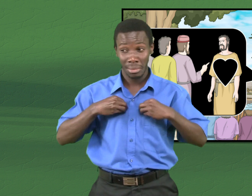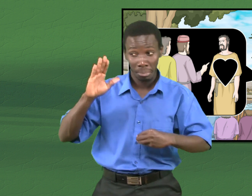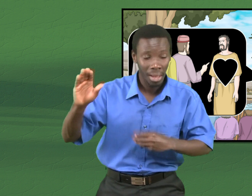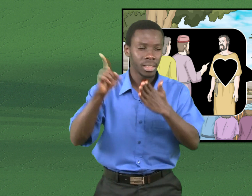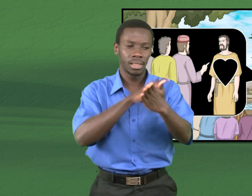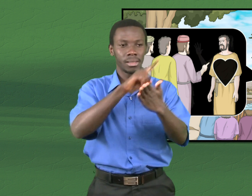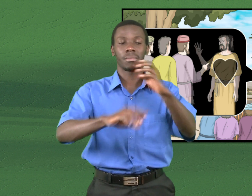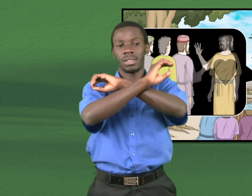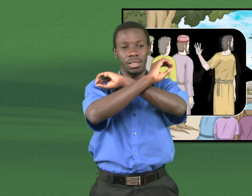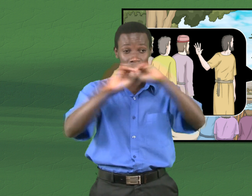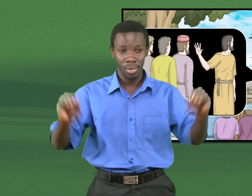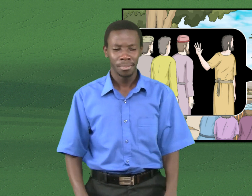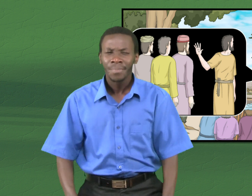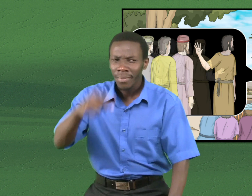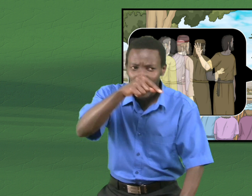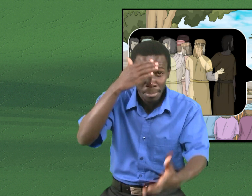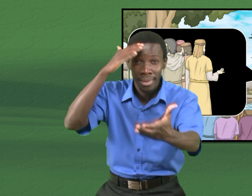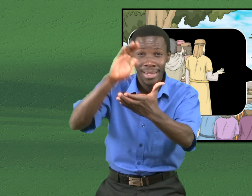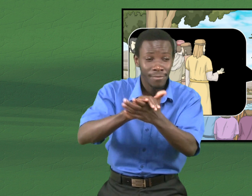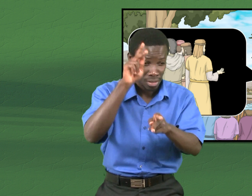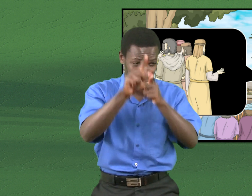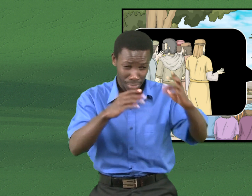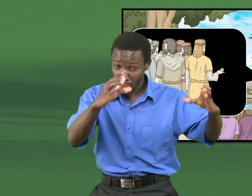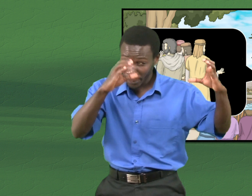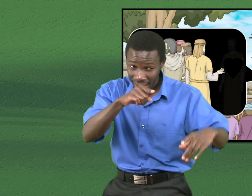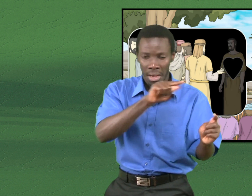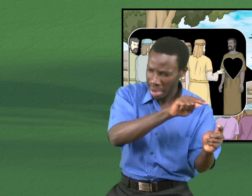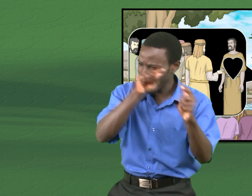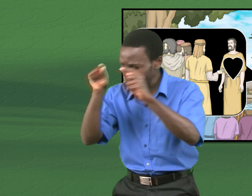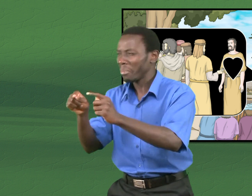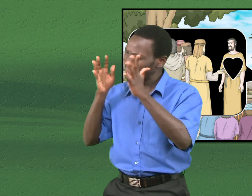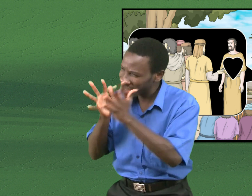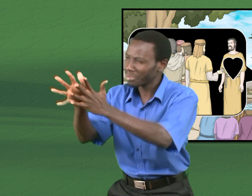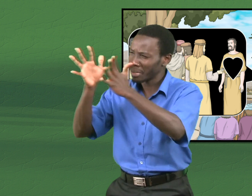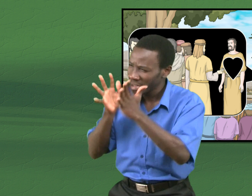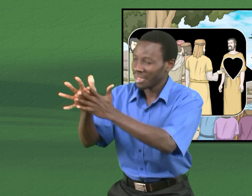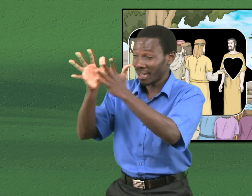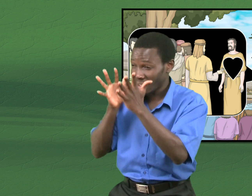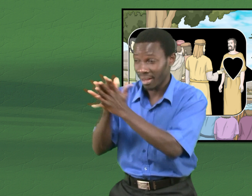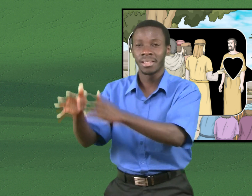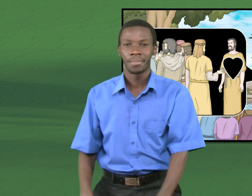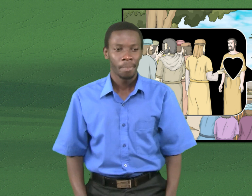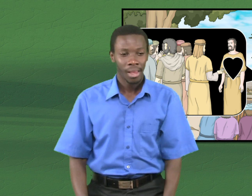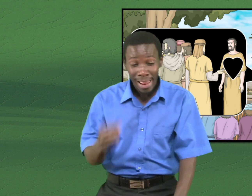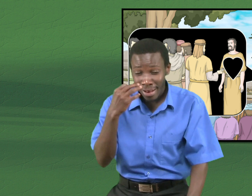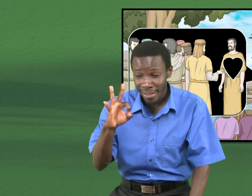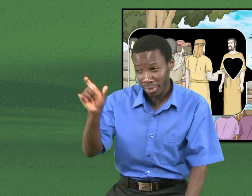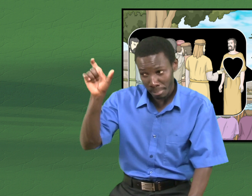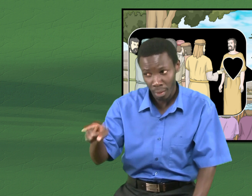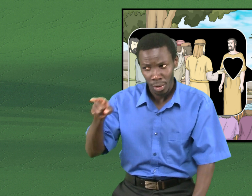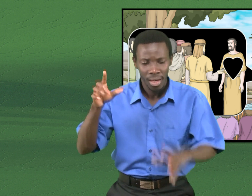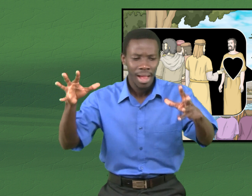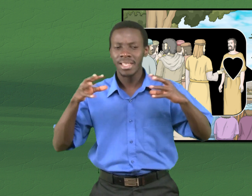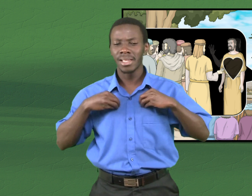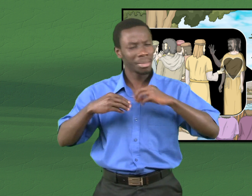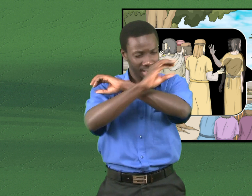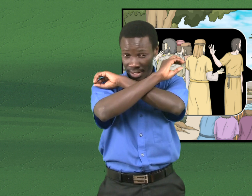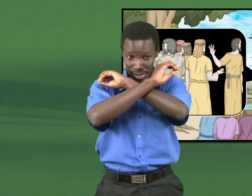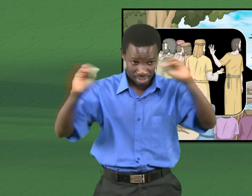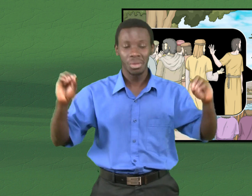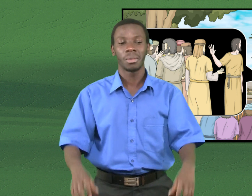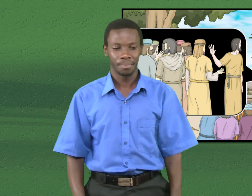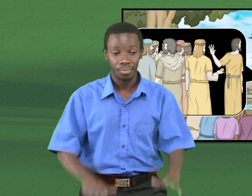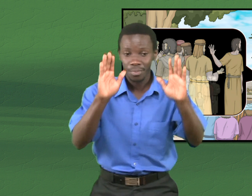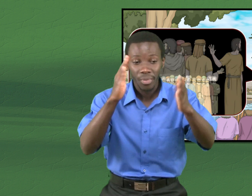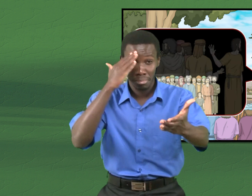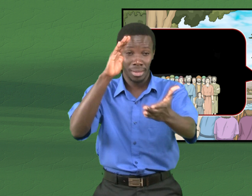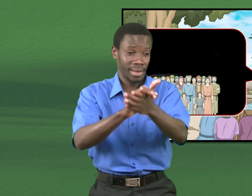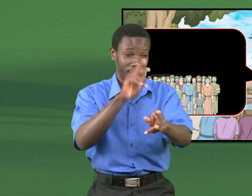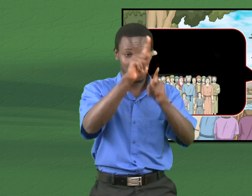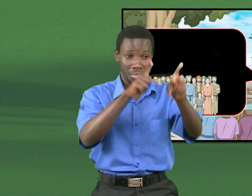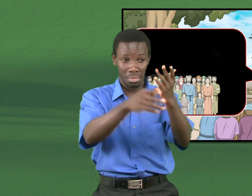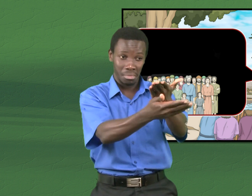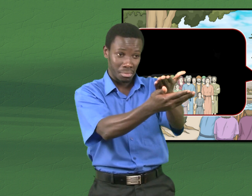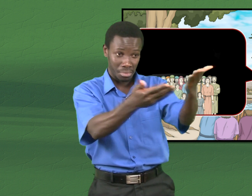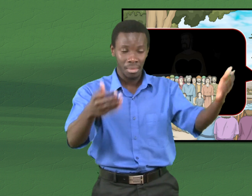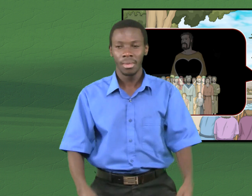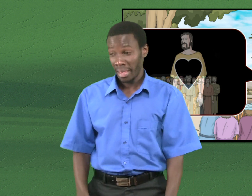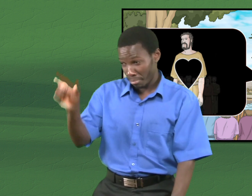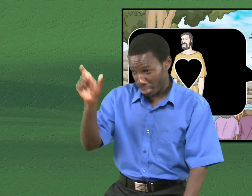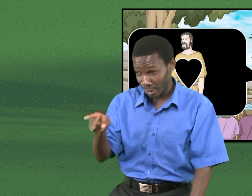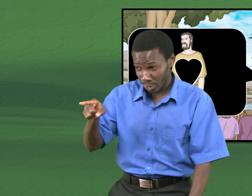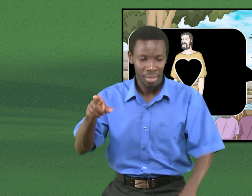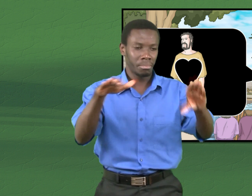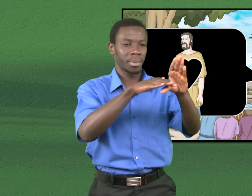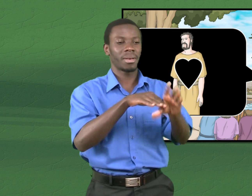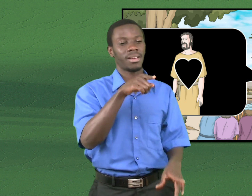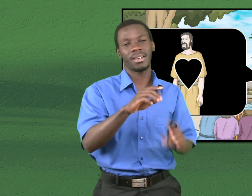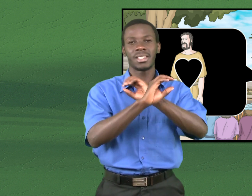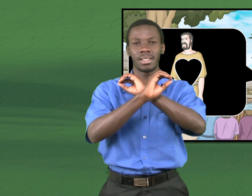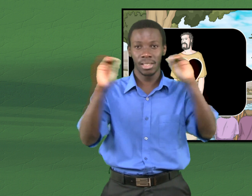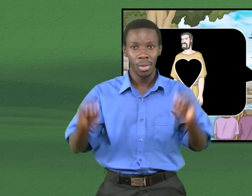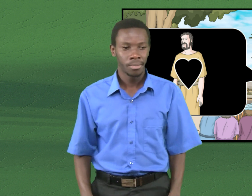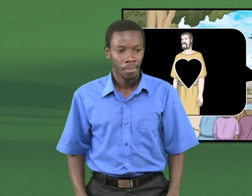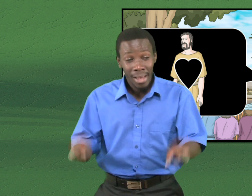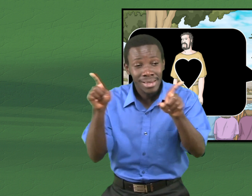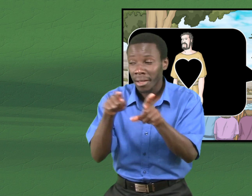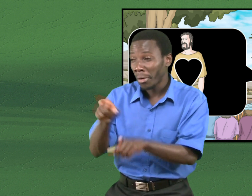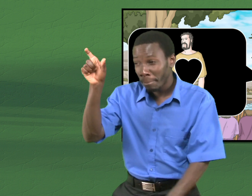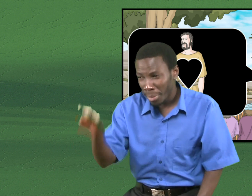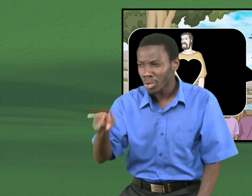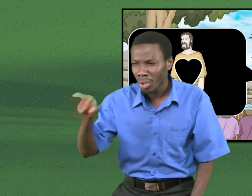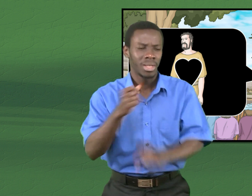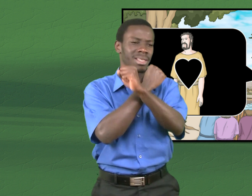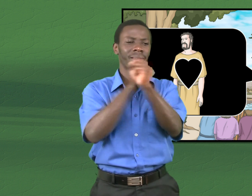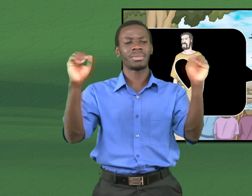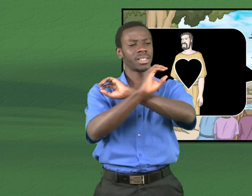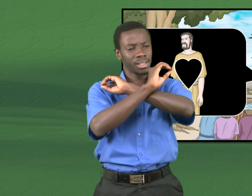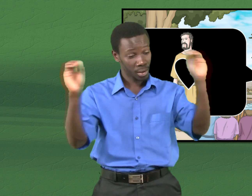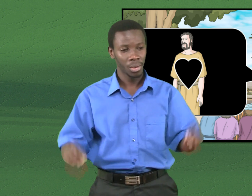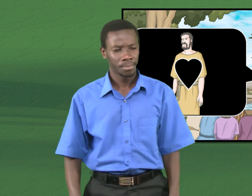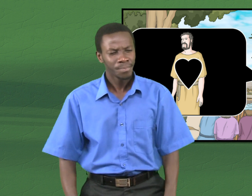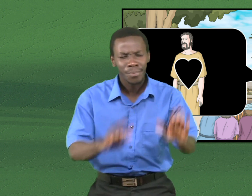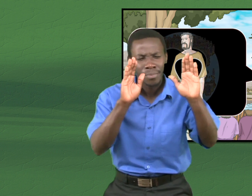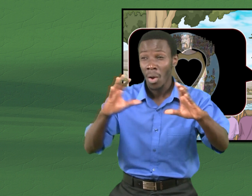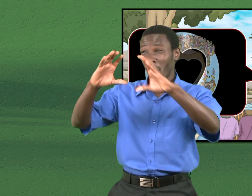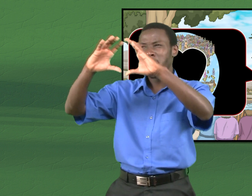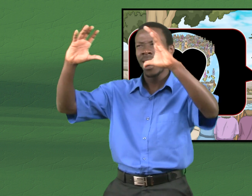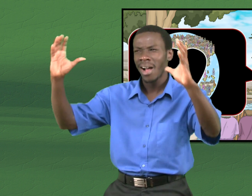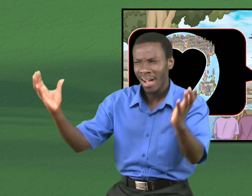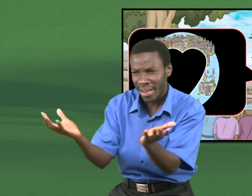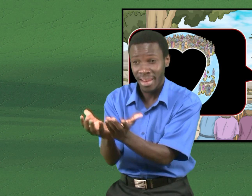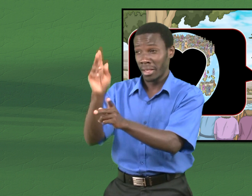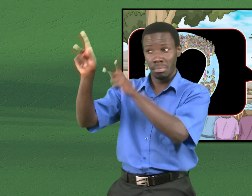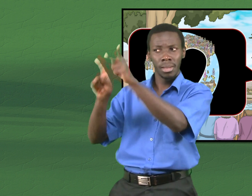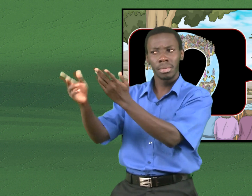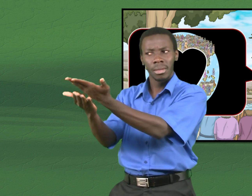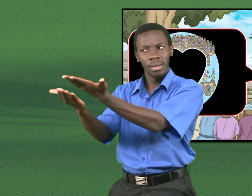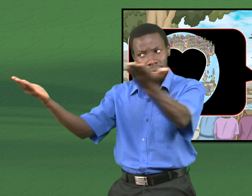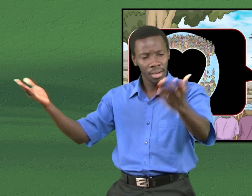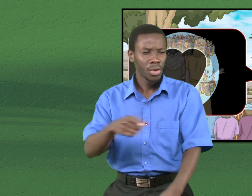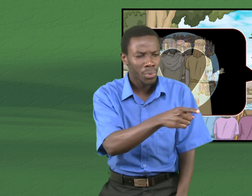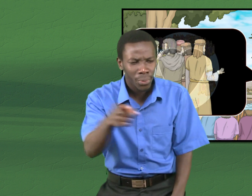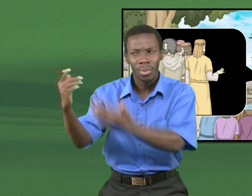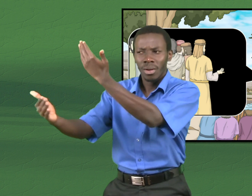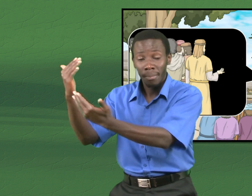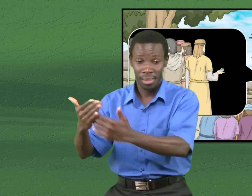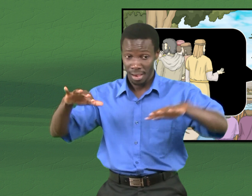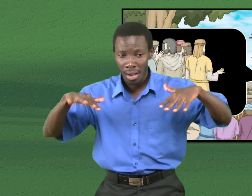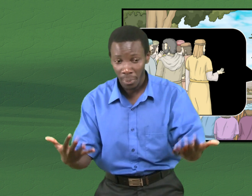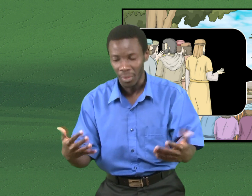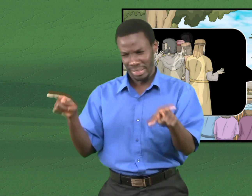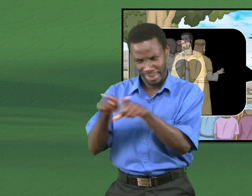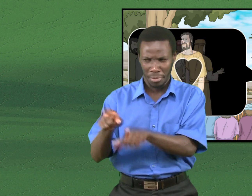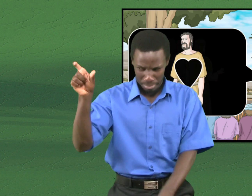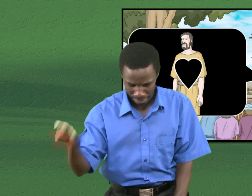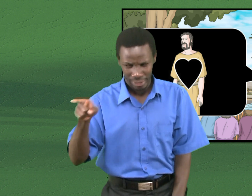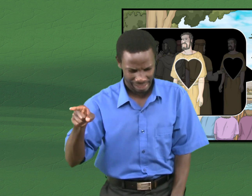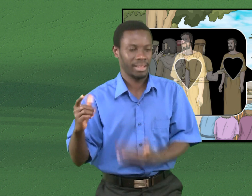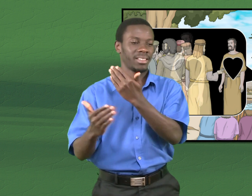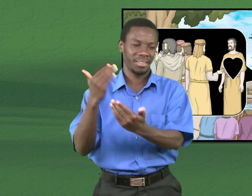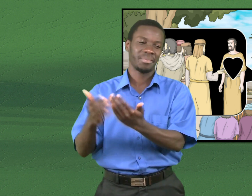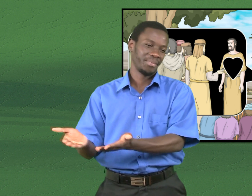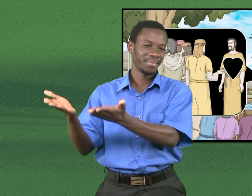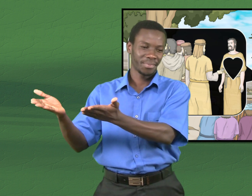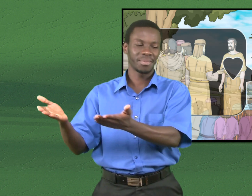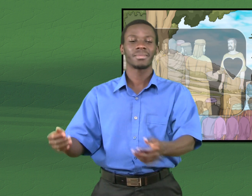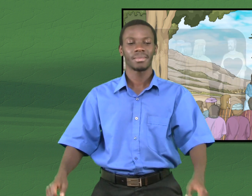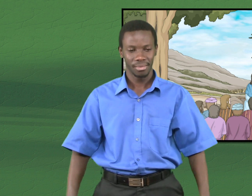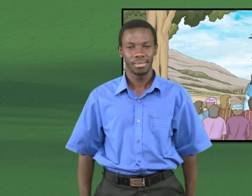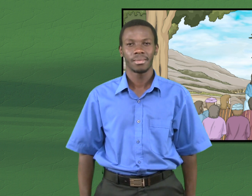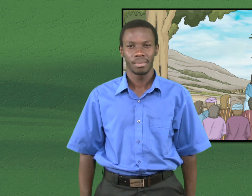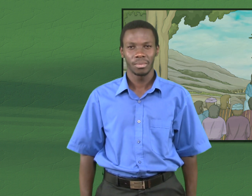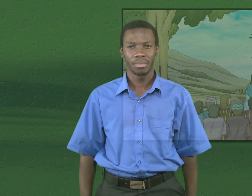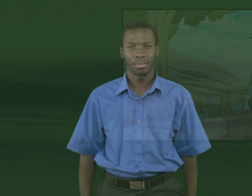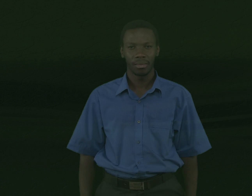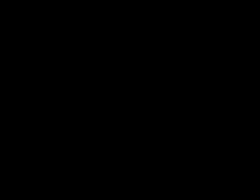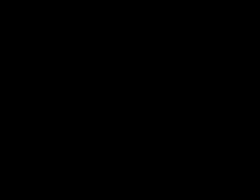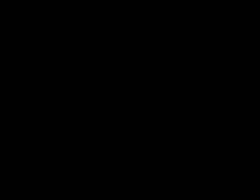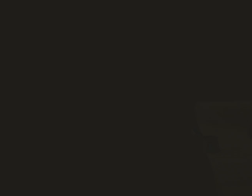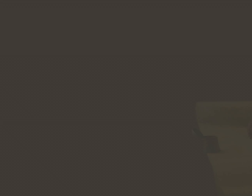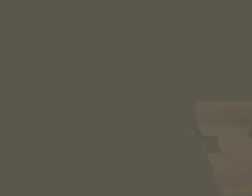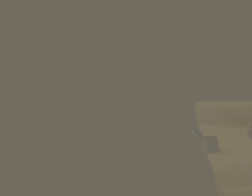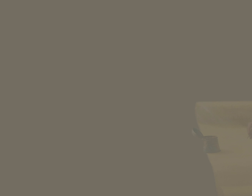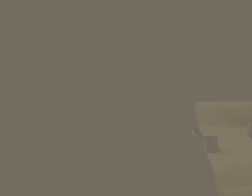And if he refuses to listen even to the church, regard him as you would a pagan or a tax collector.